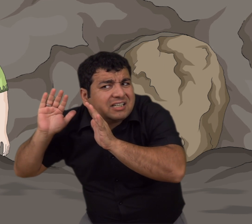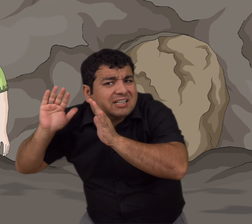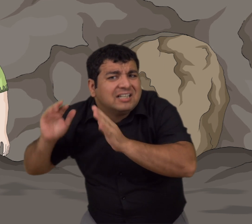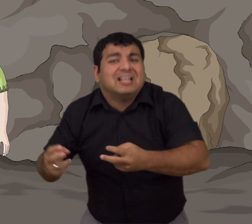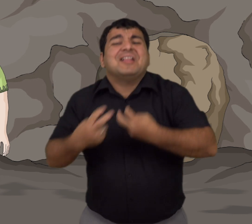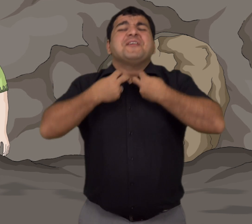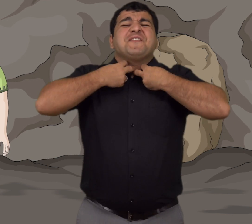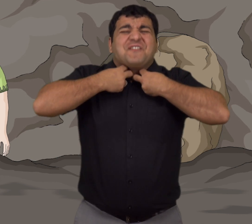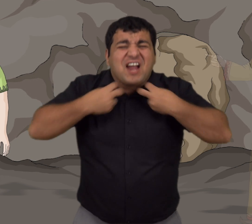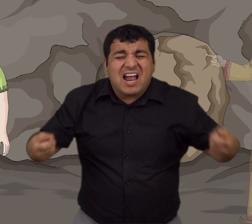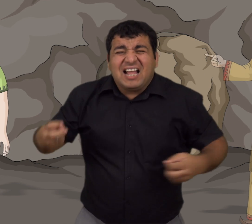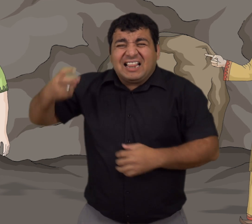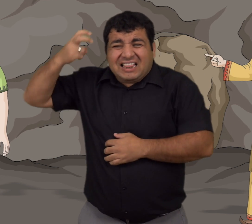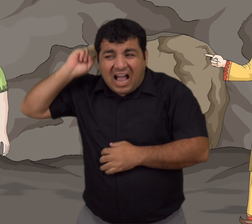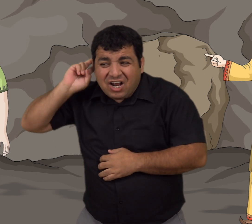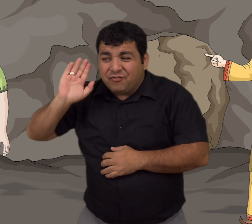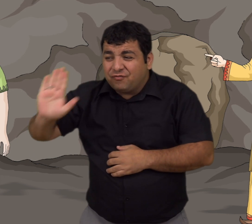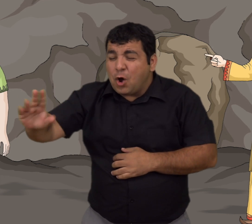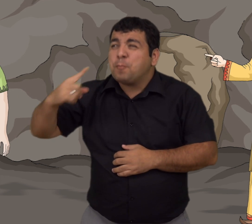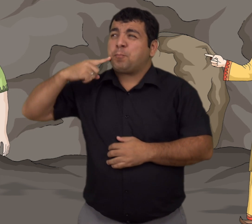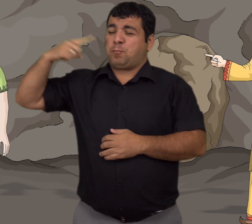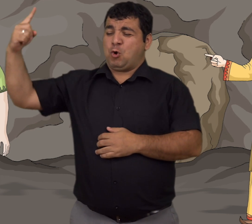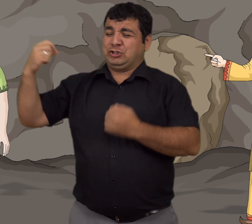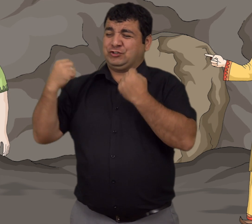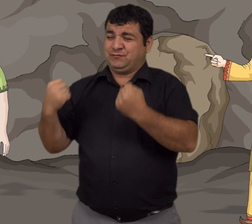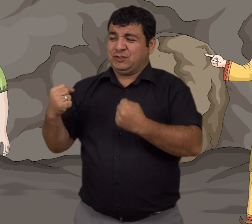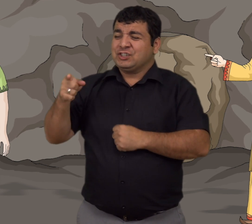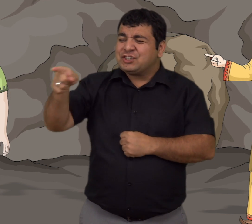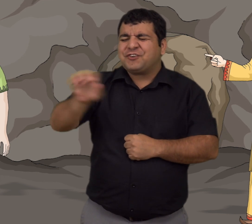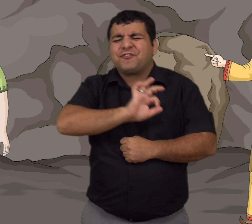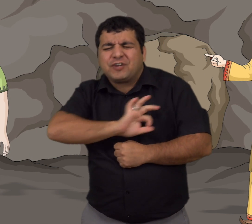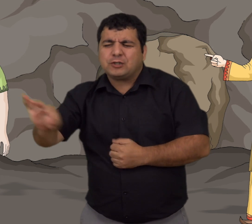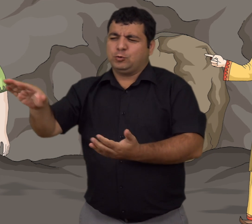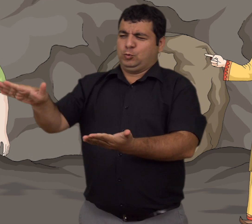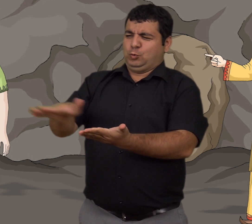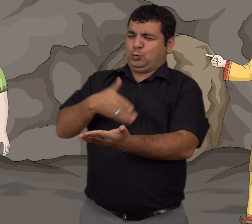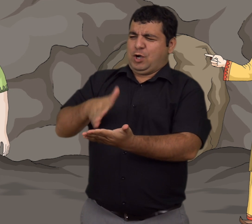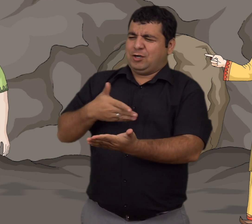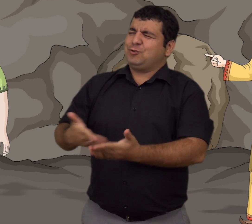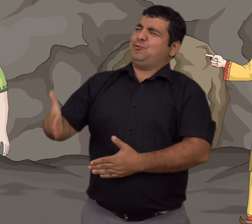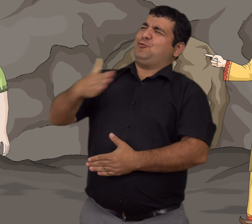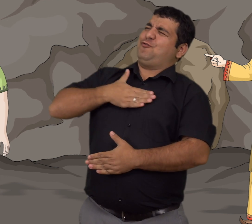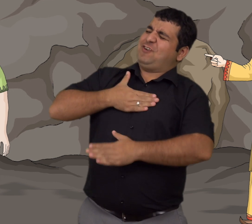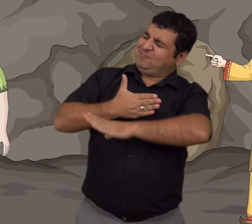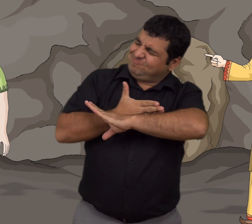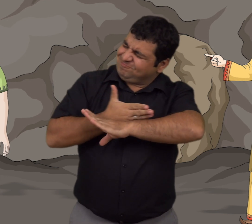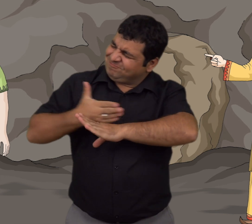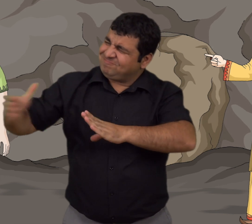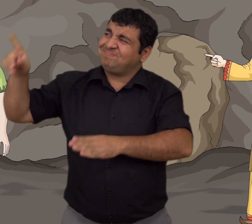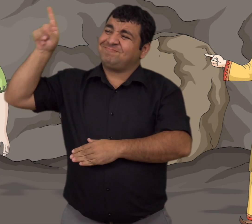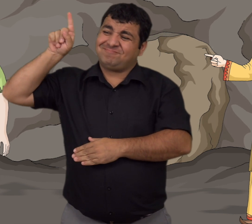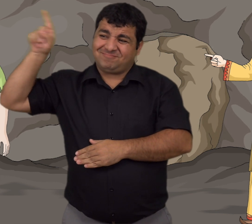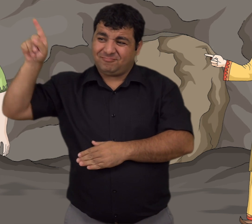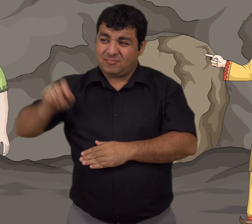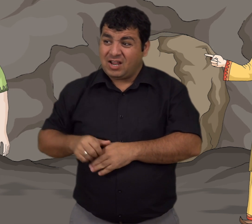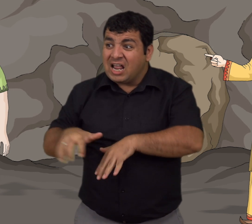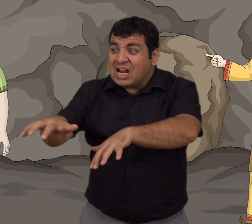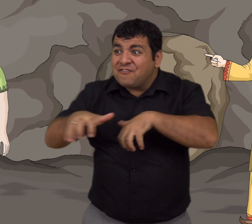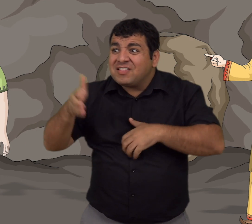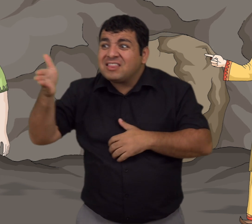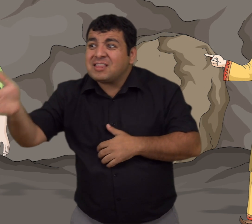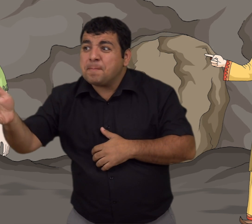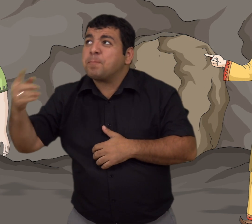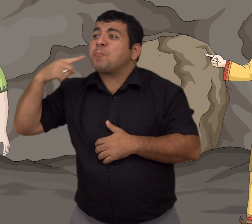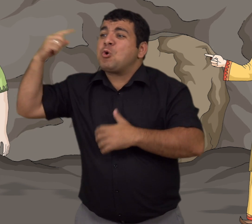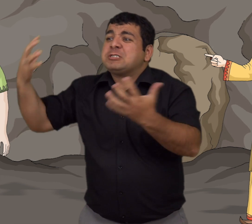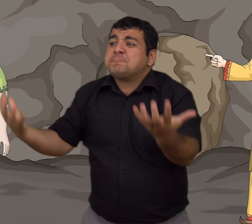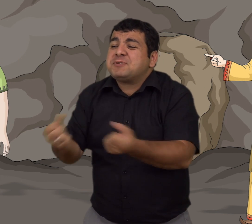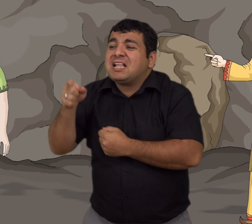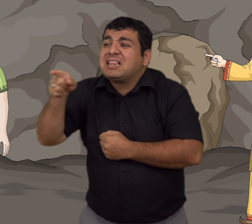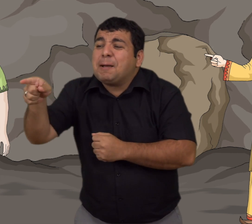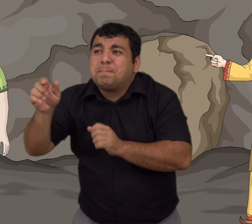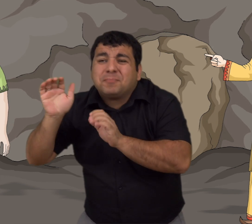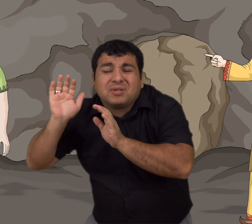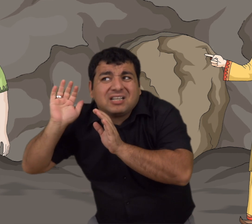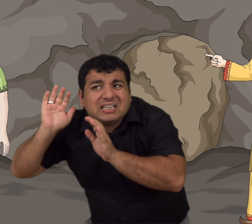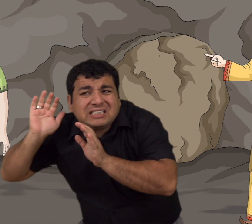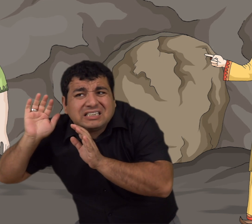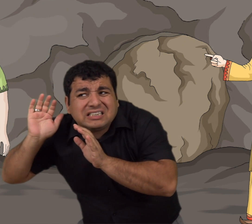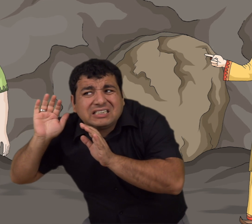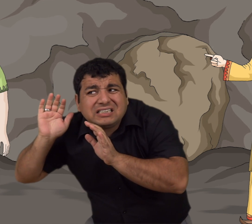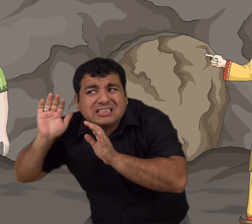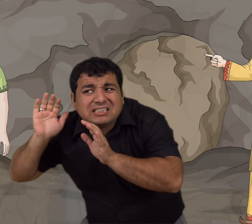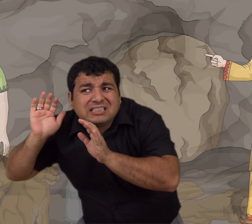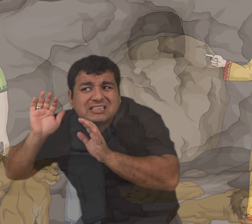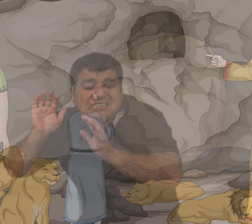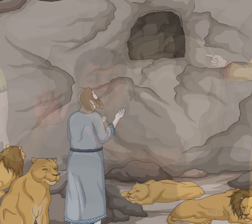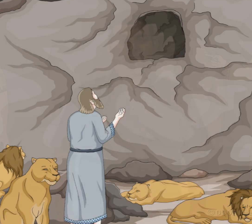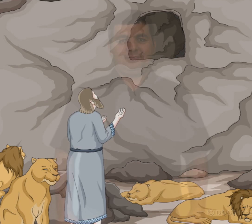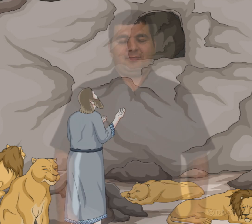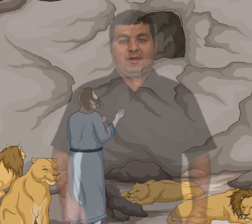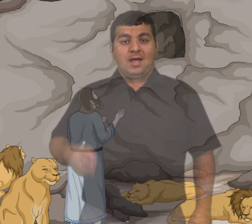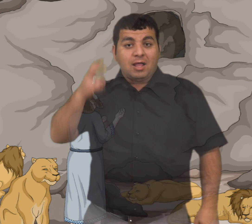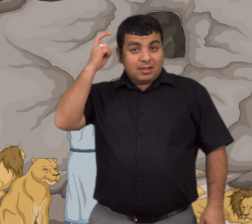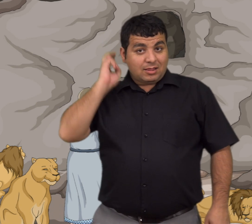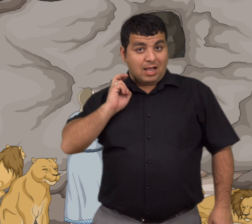When he reached the den, he cried out in a voice of anguish, “O Daniel, servant of the living God, has your God, whom you serve continually, been able to deliver you from the lions?”